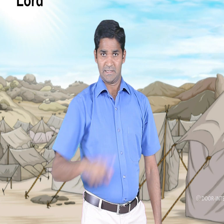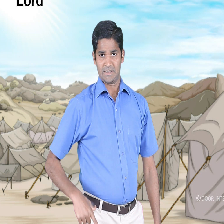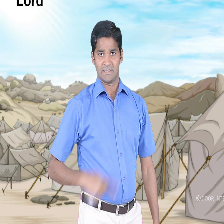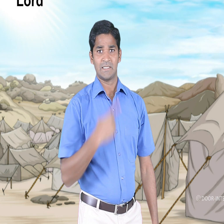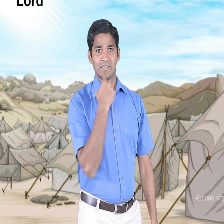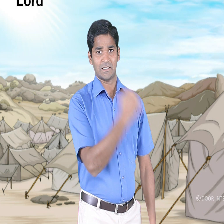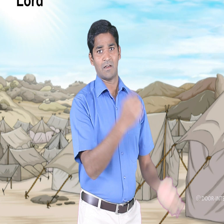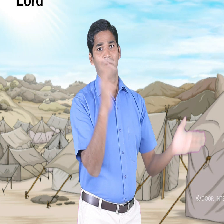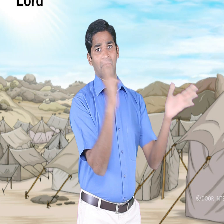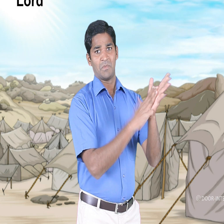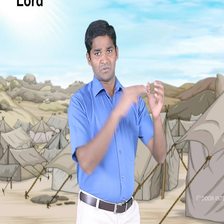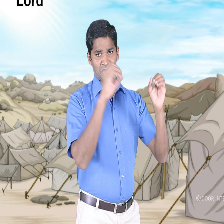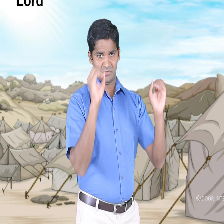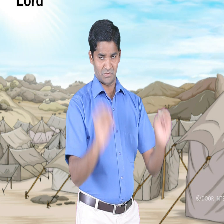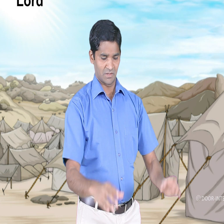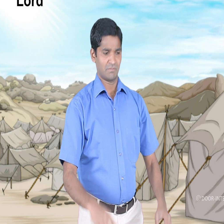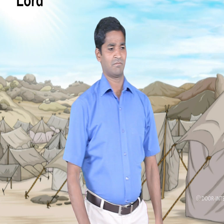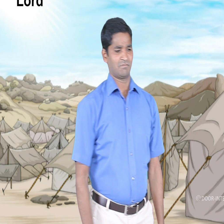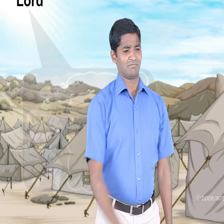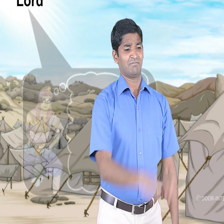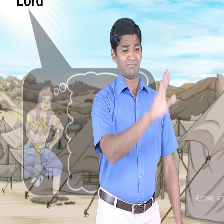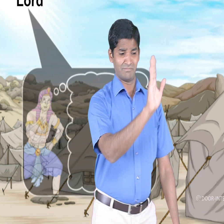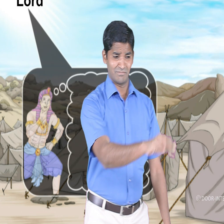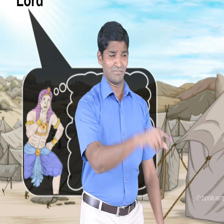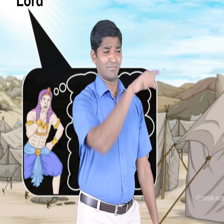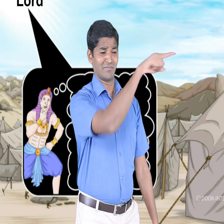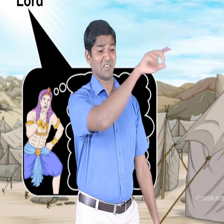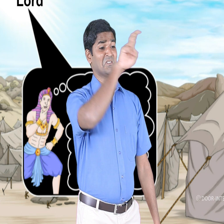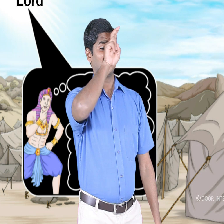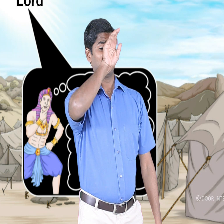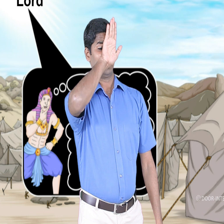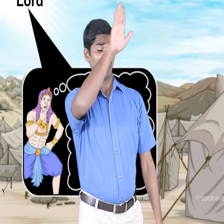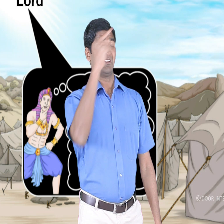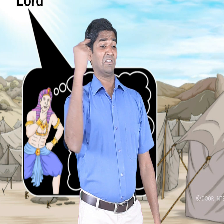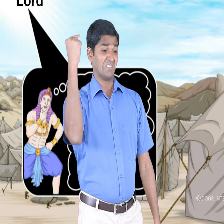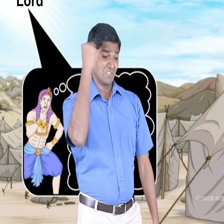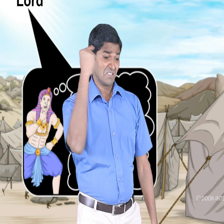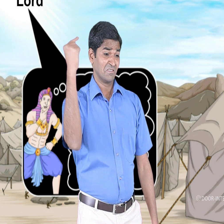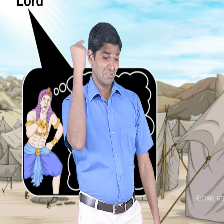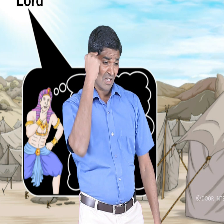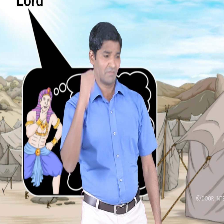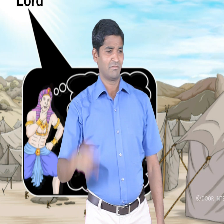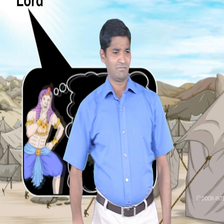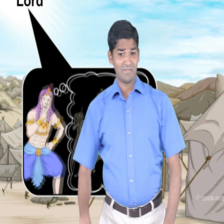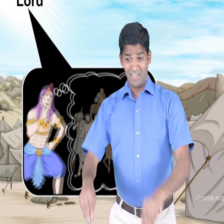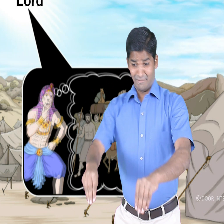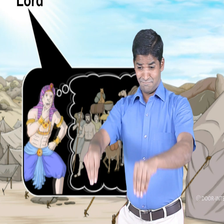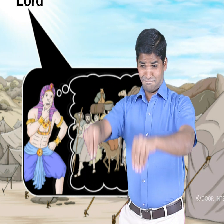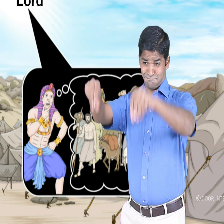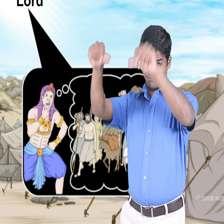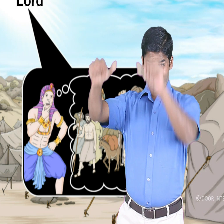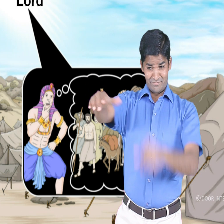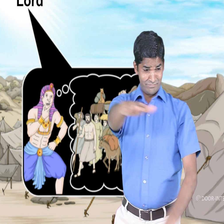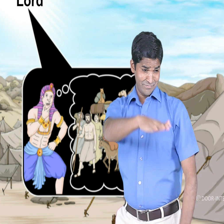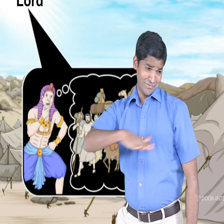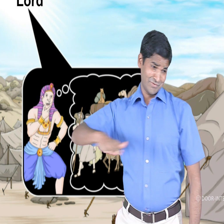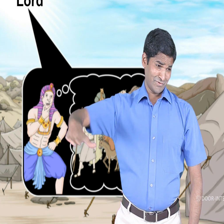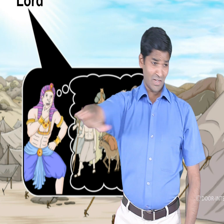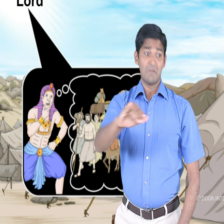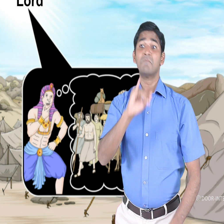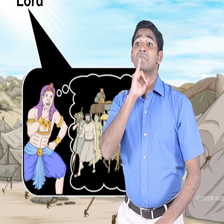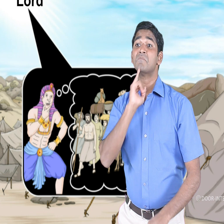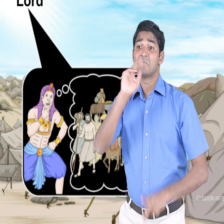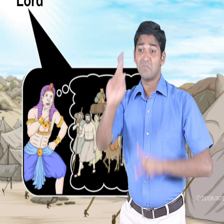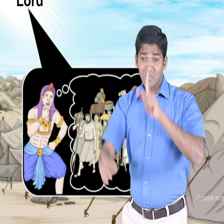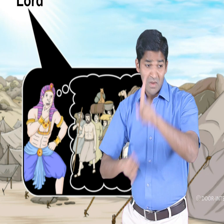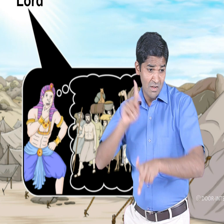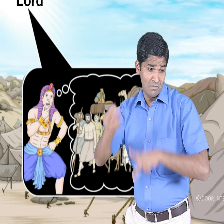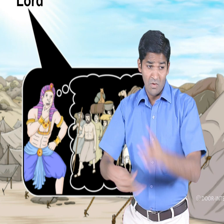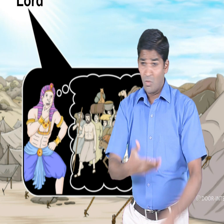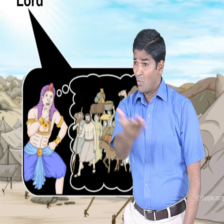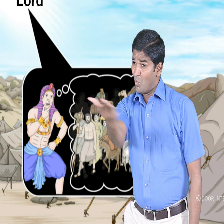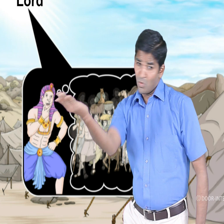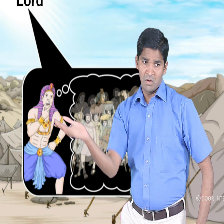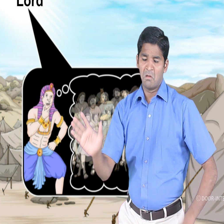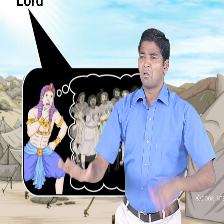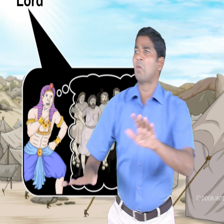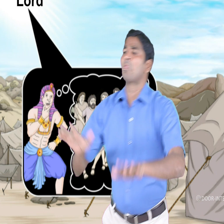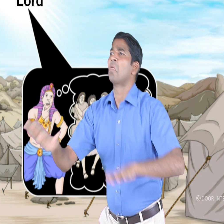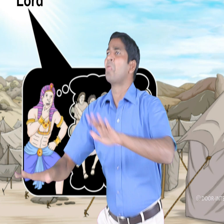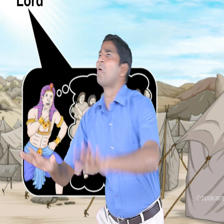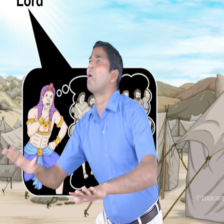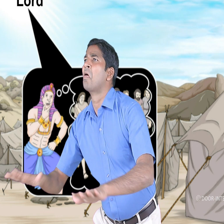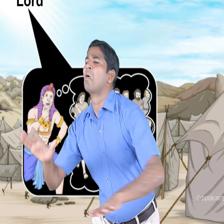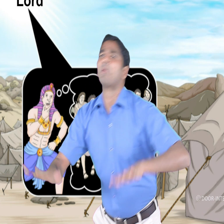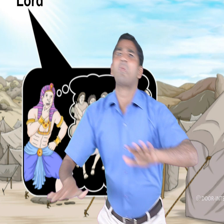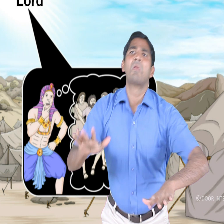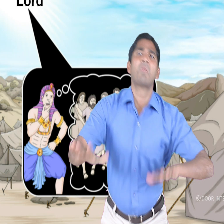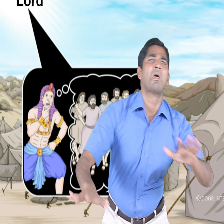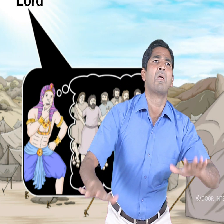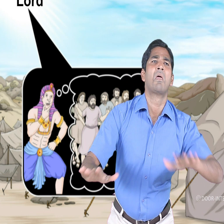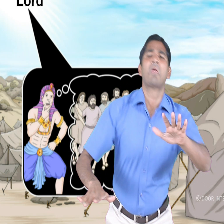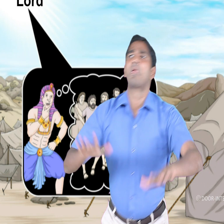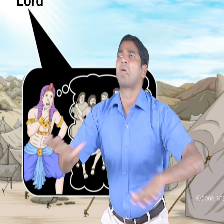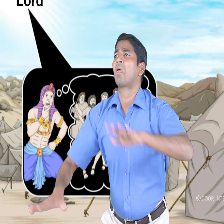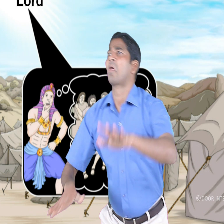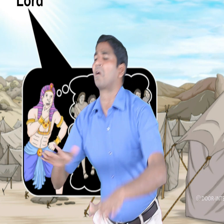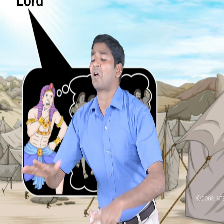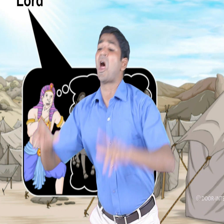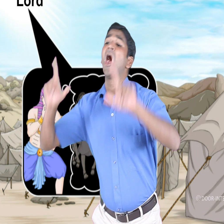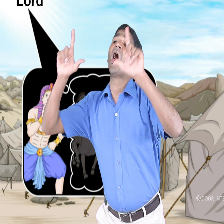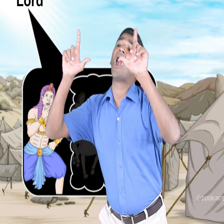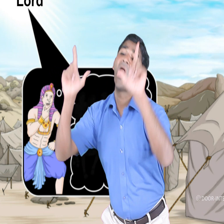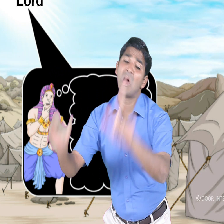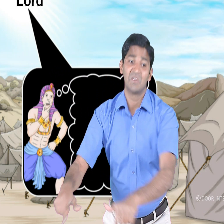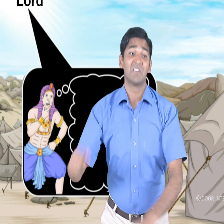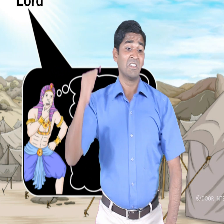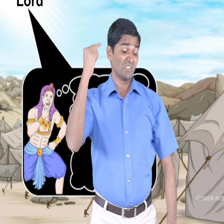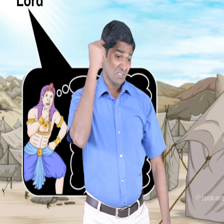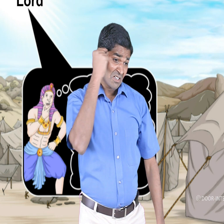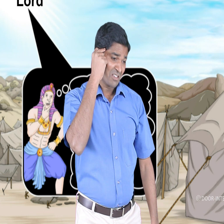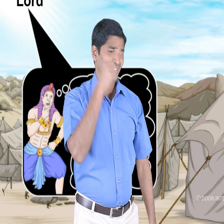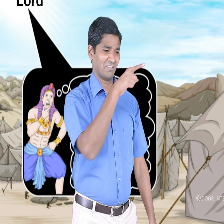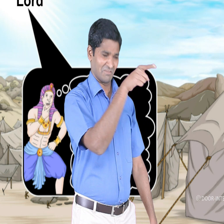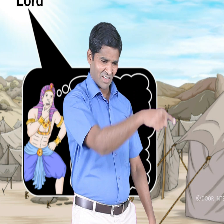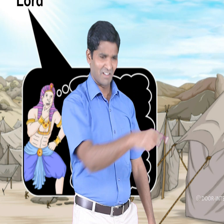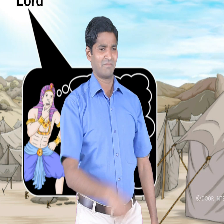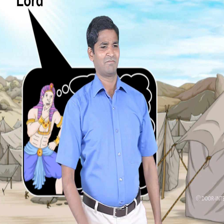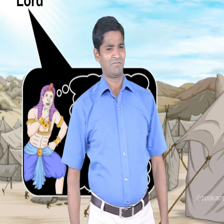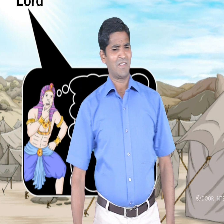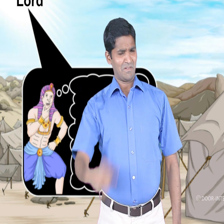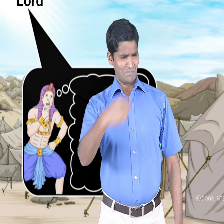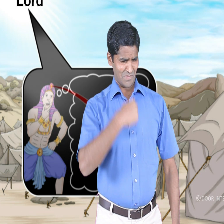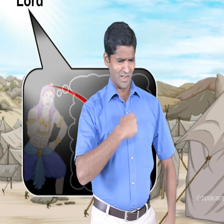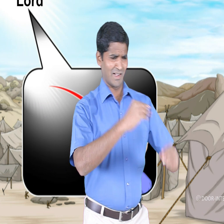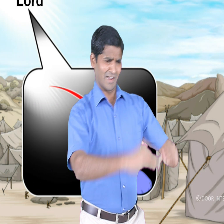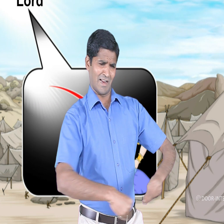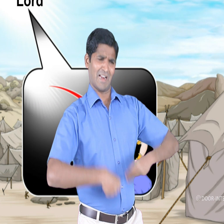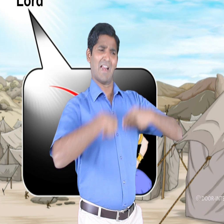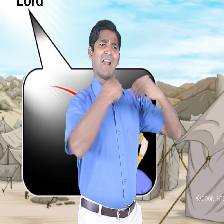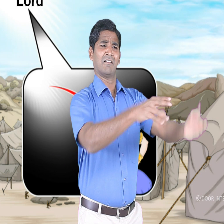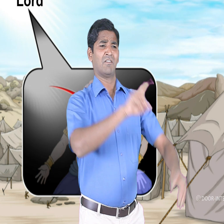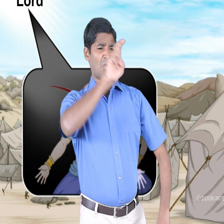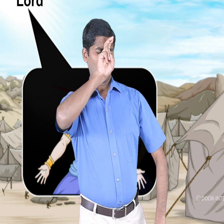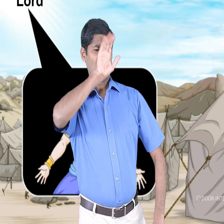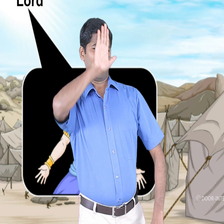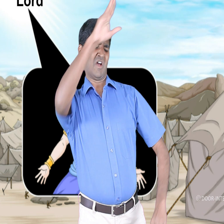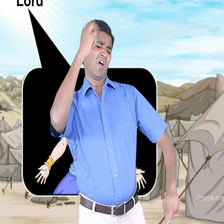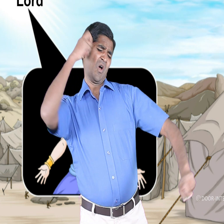For Pharaoh will say of the Israelites, ‘They are wandering the land in confusion;